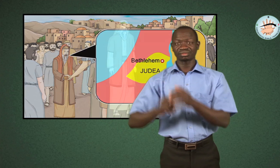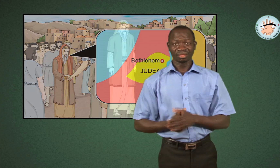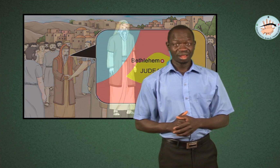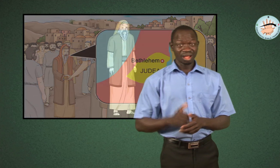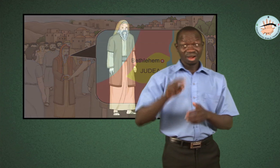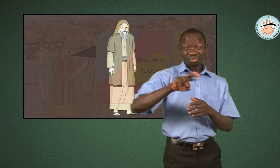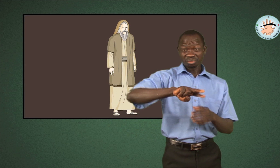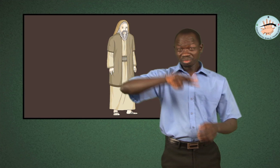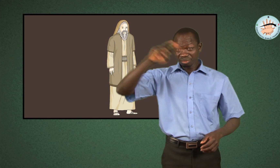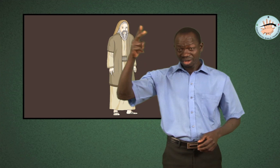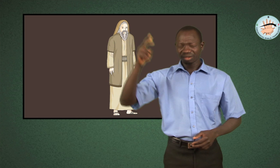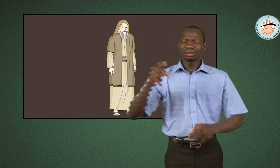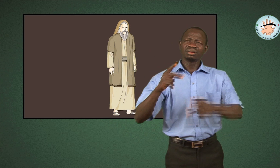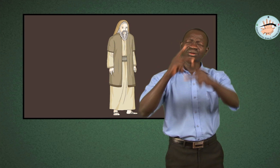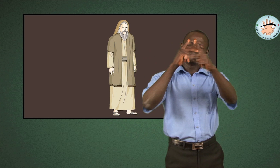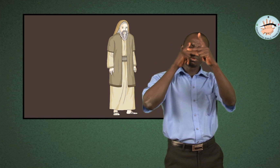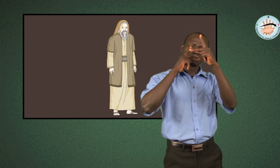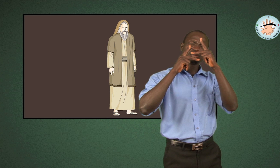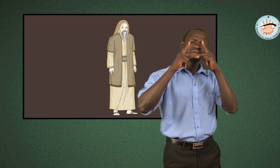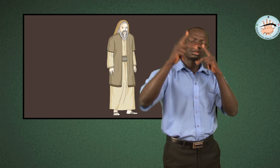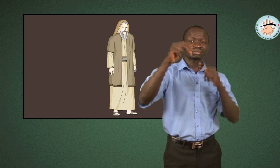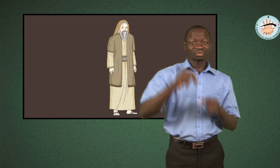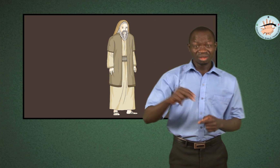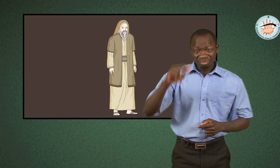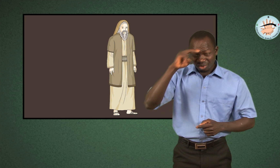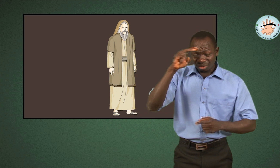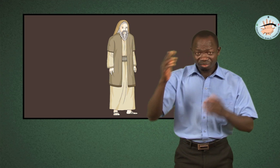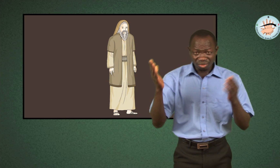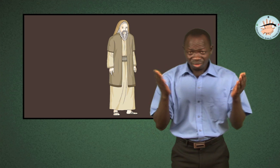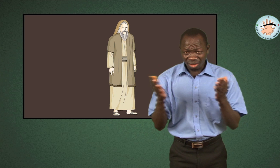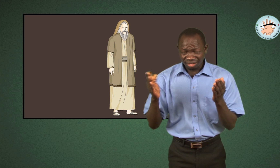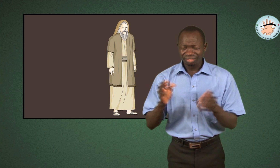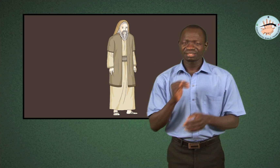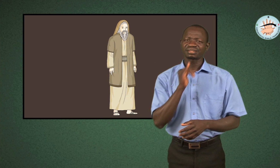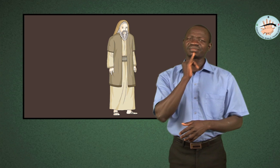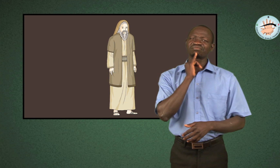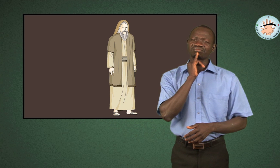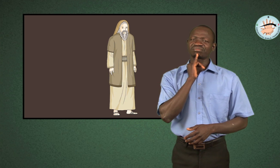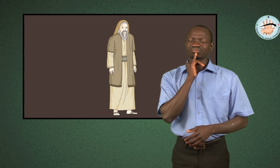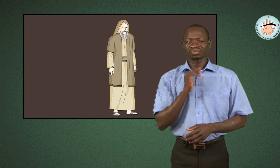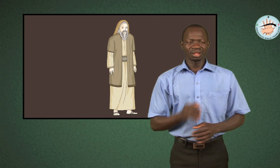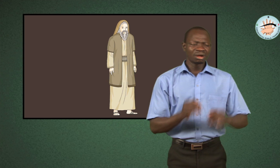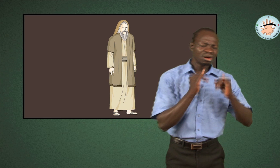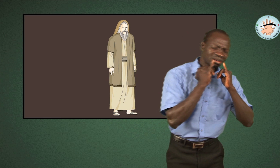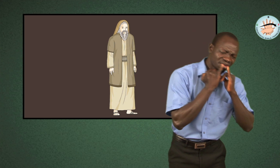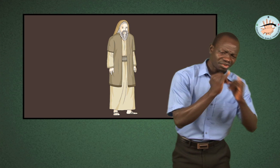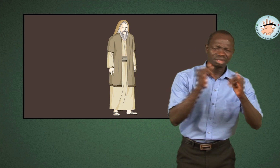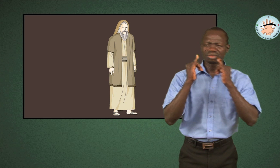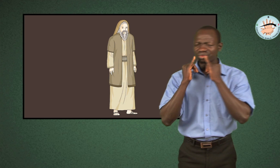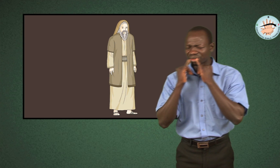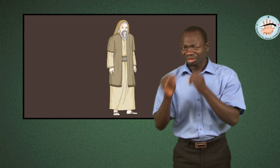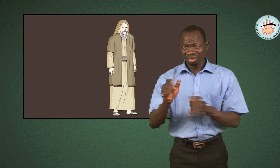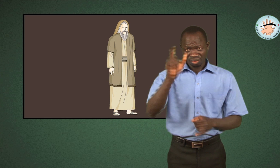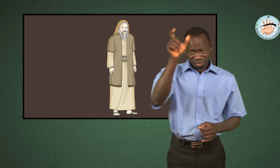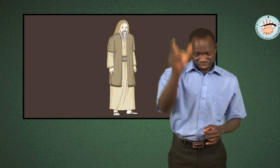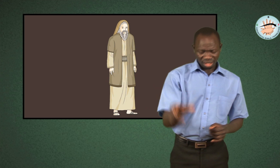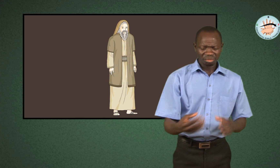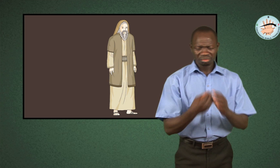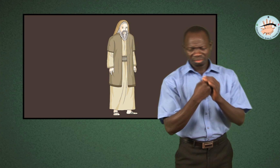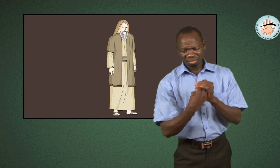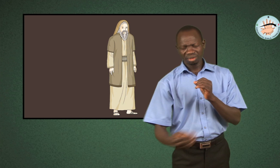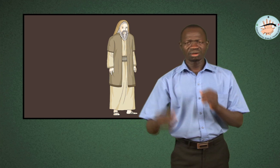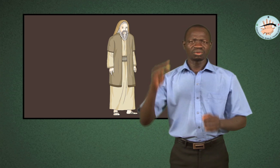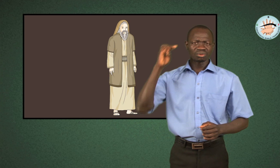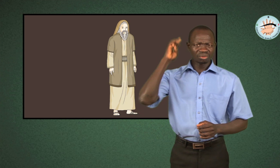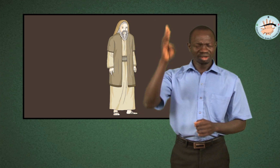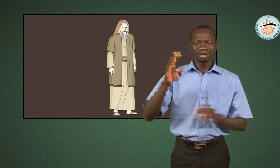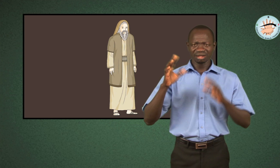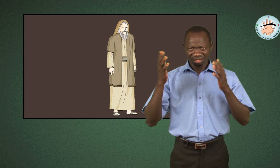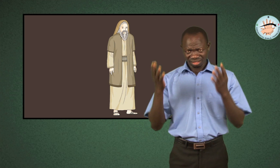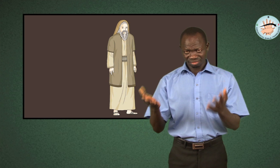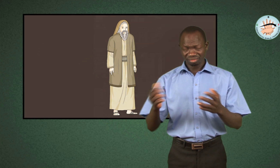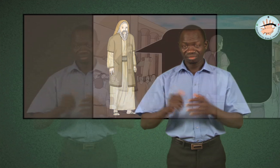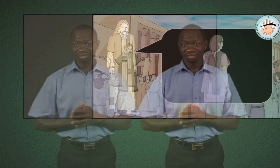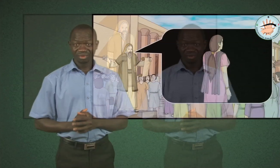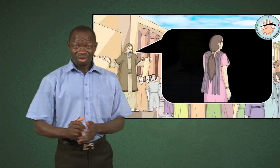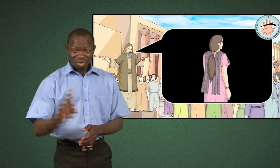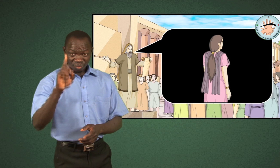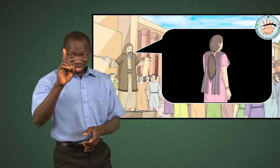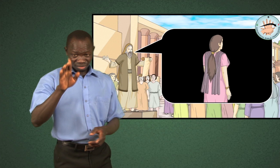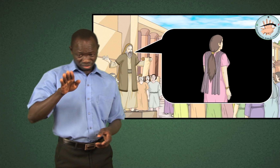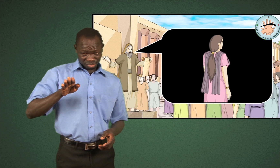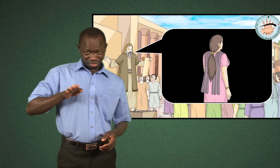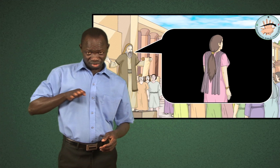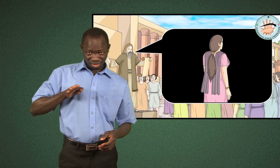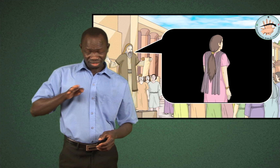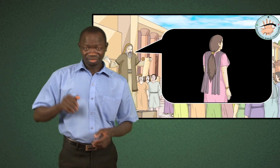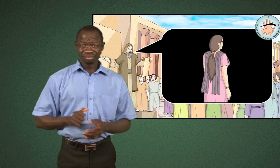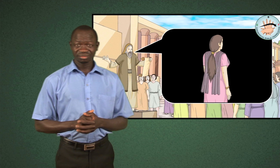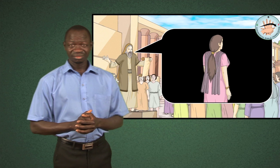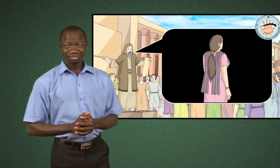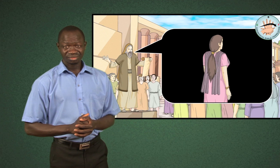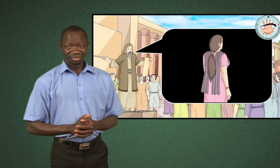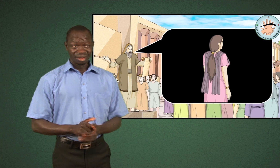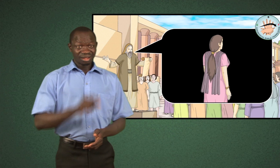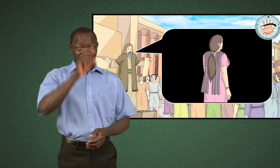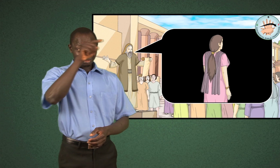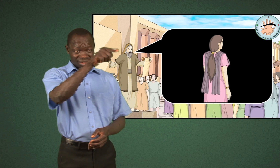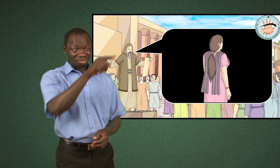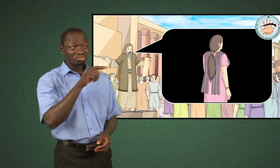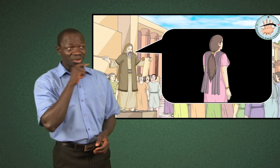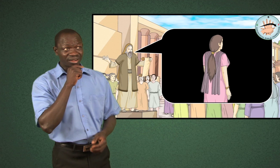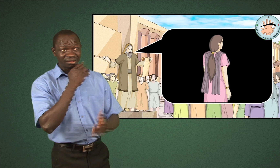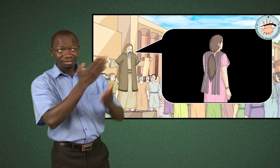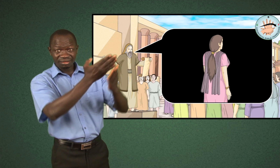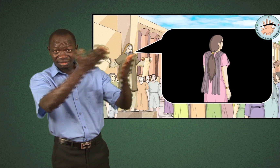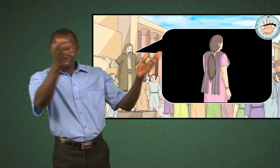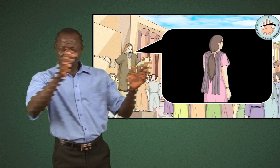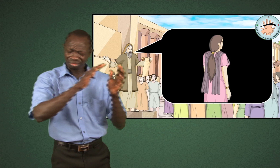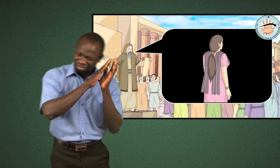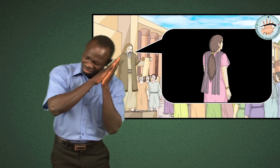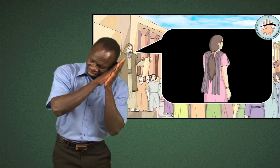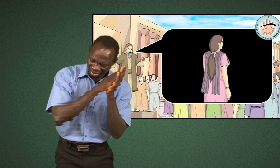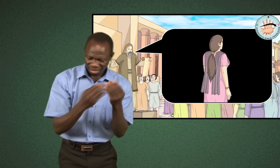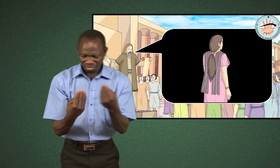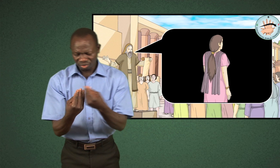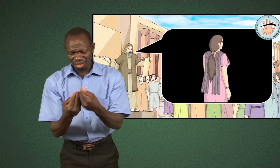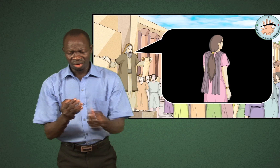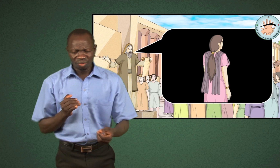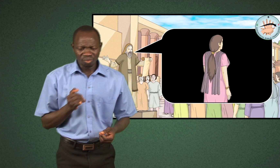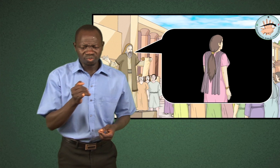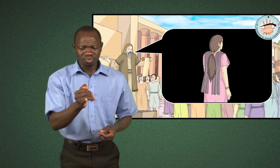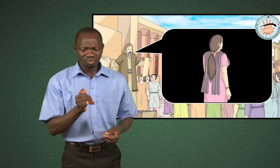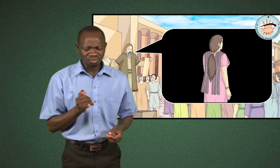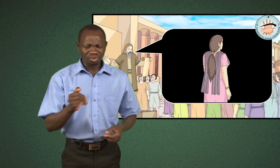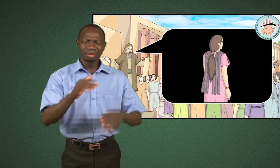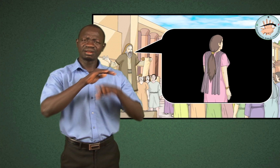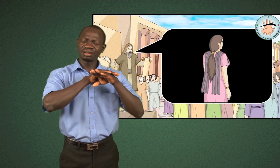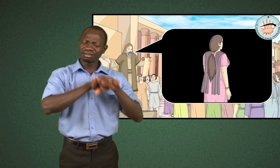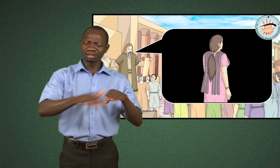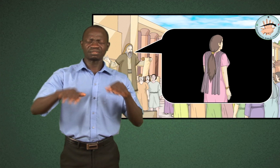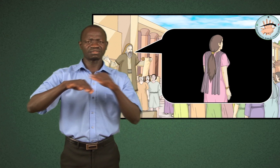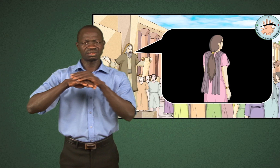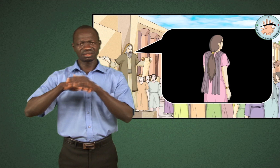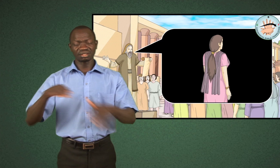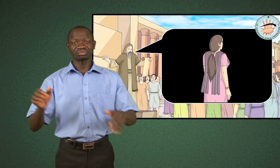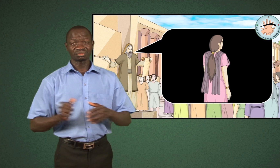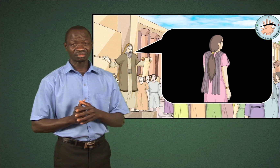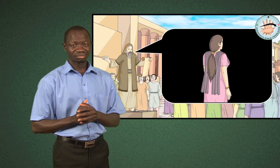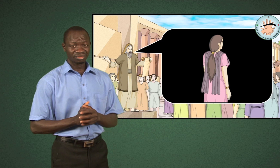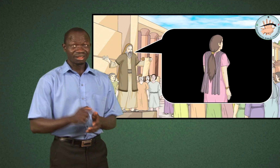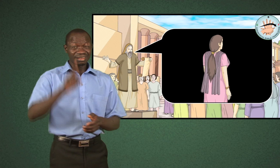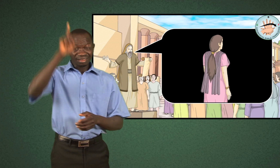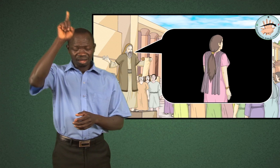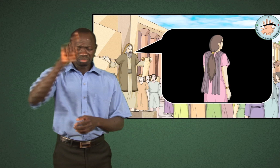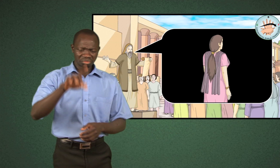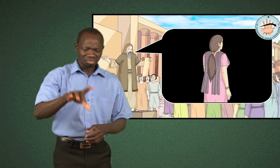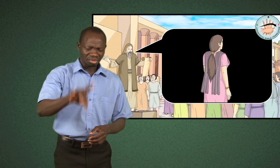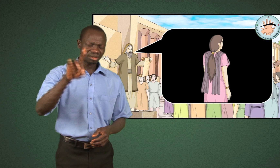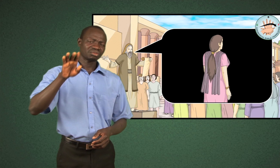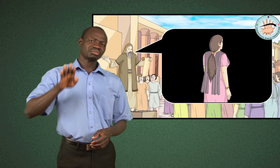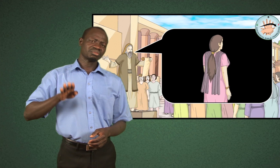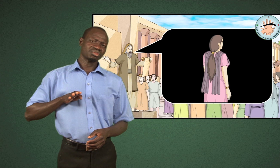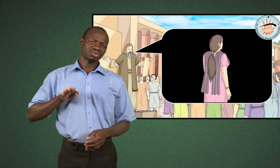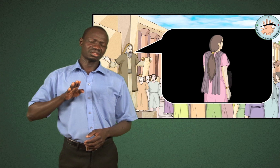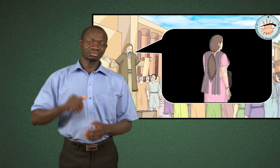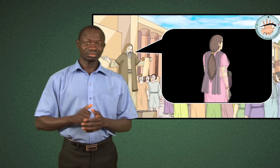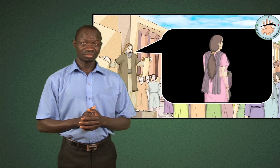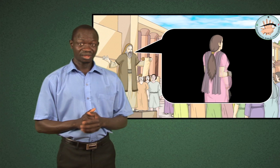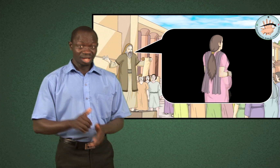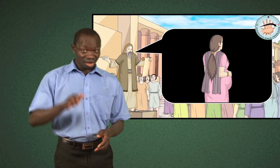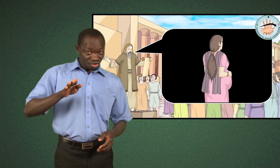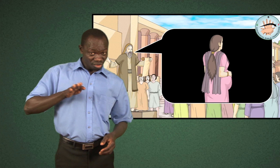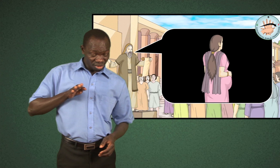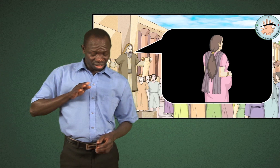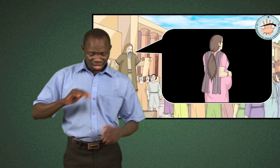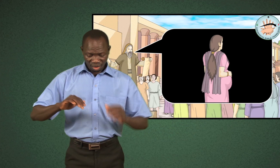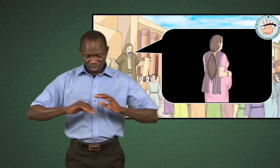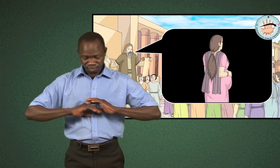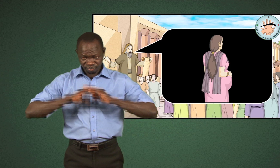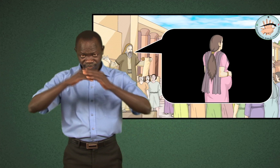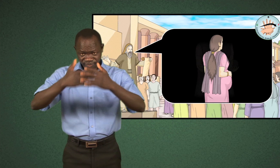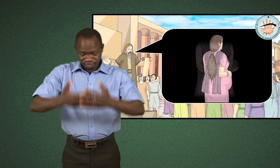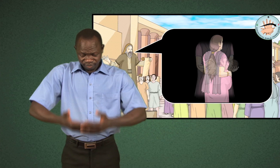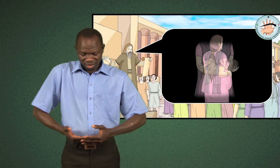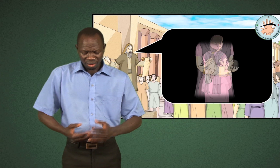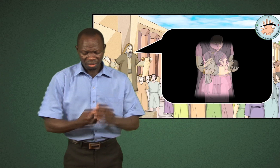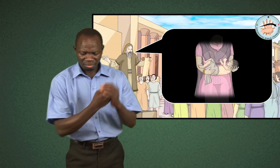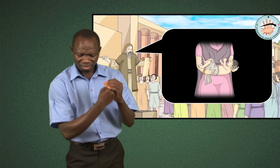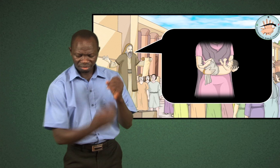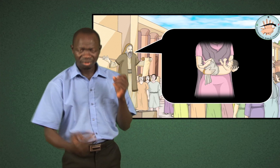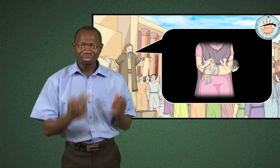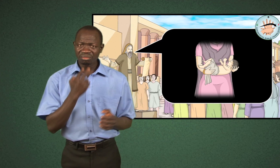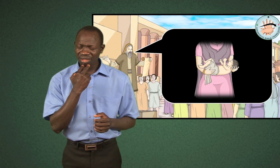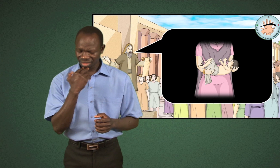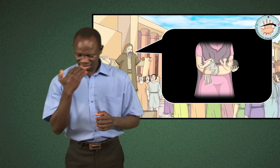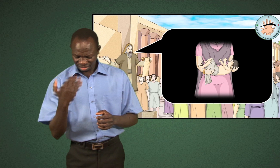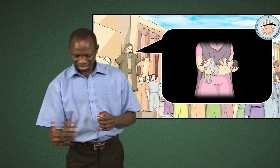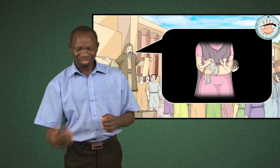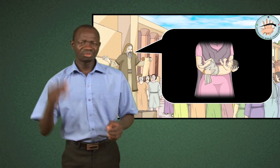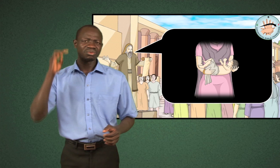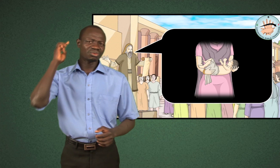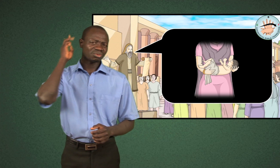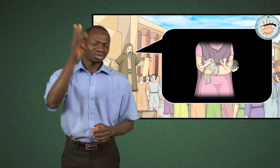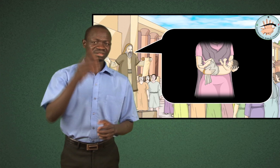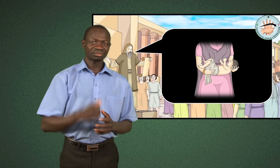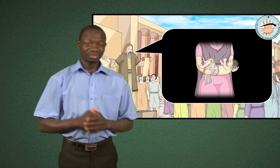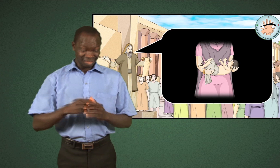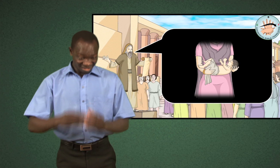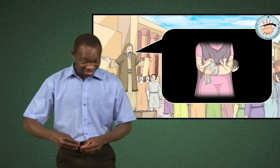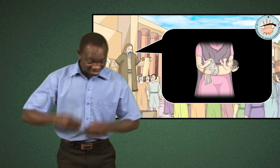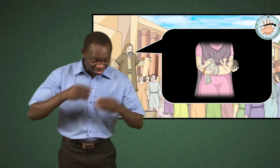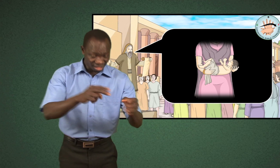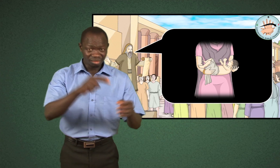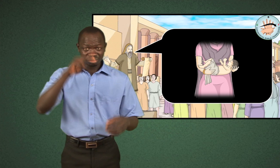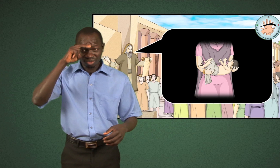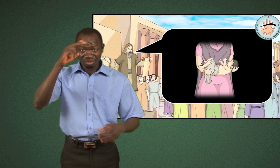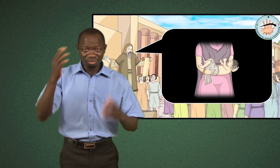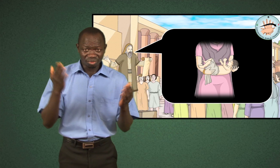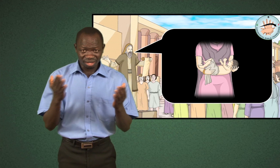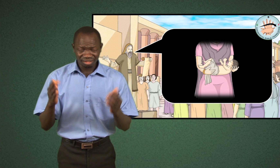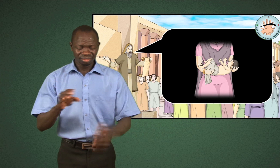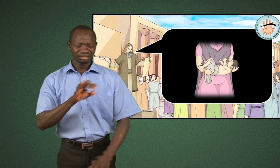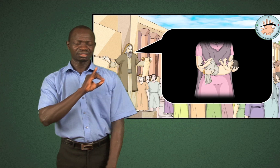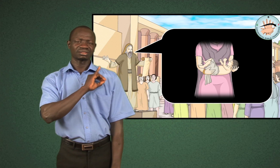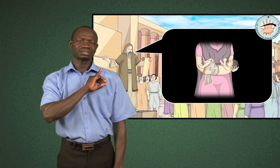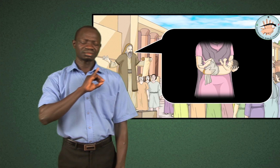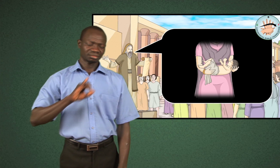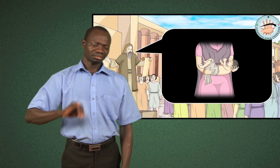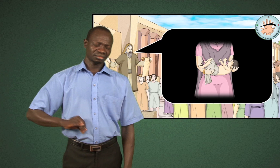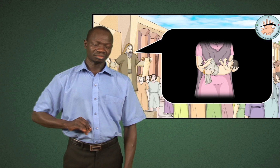He was despised and rejected by men, a man of sorrows, acquainted with grief. Like one from whom men hide their faces, He was despised, and we esteemed Him not.